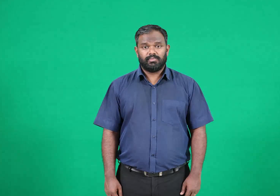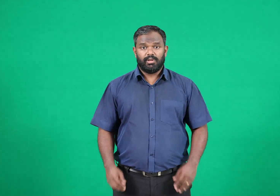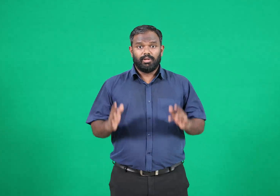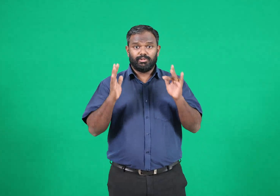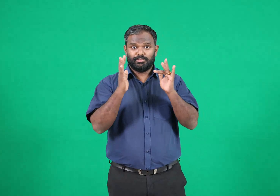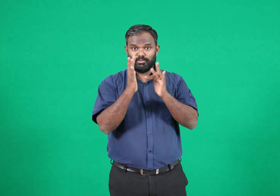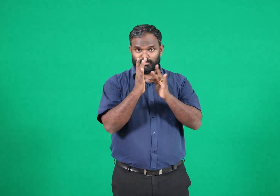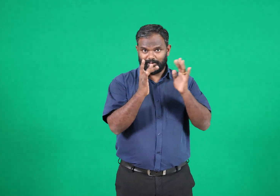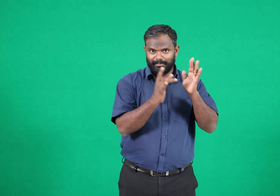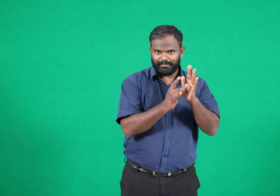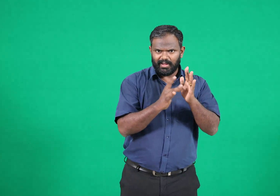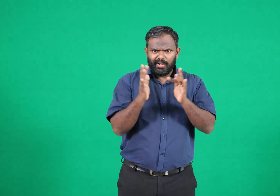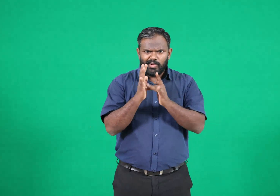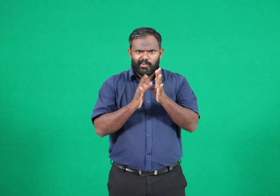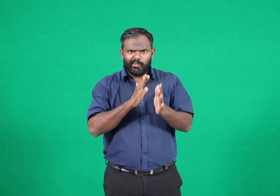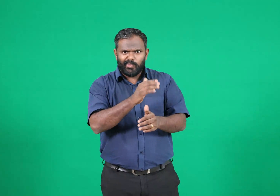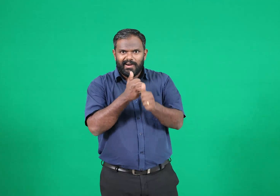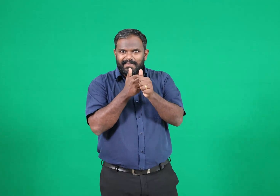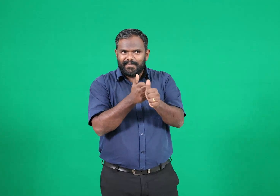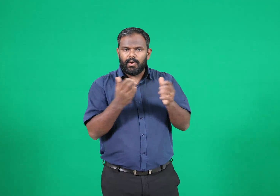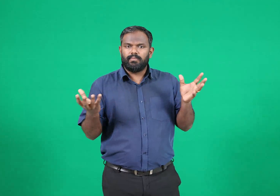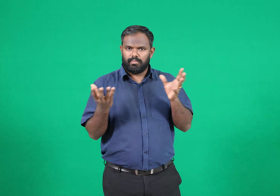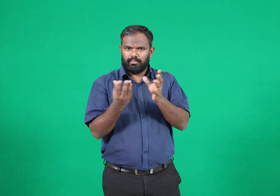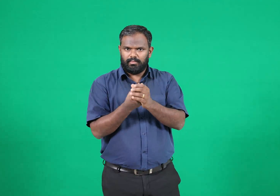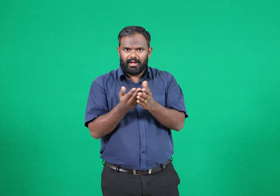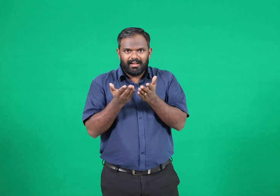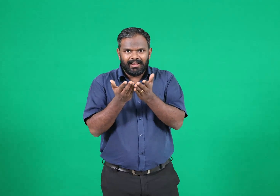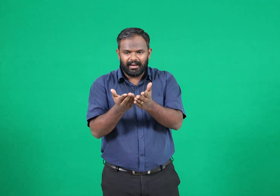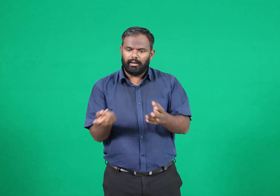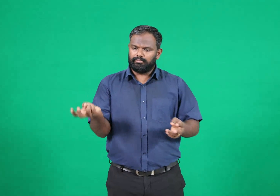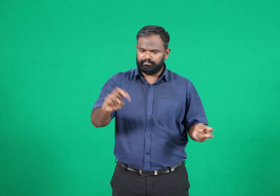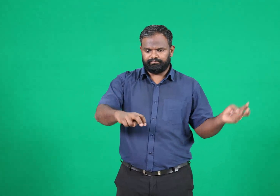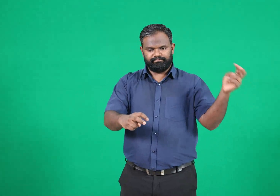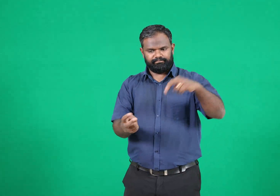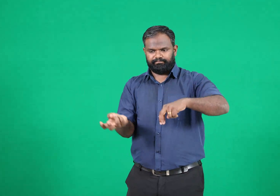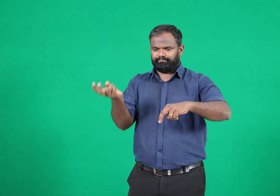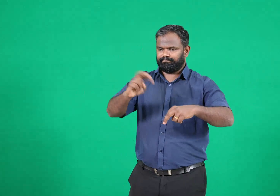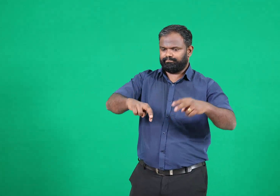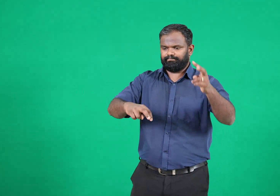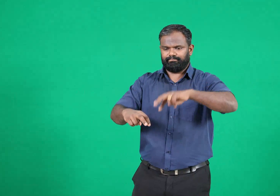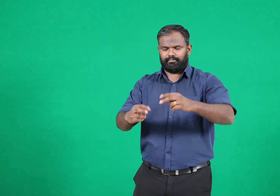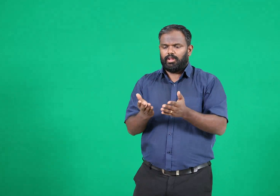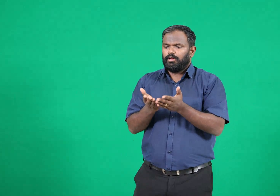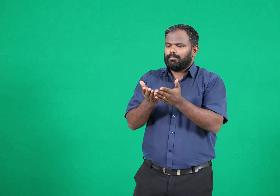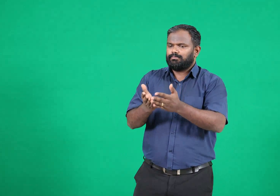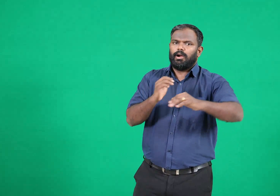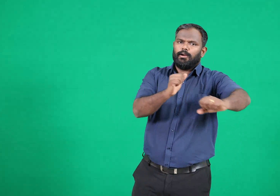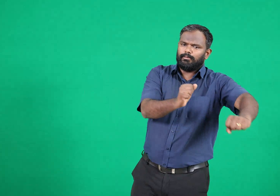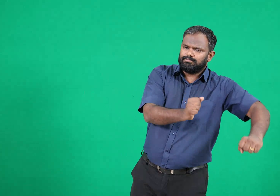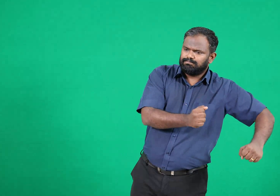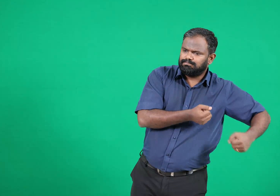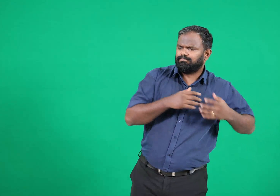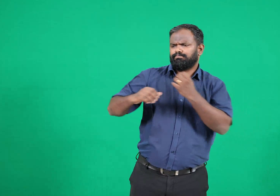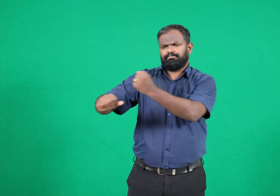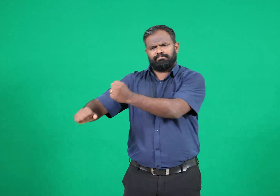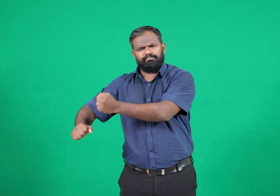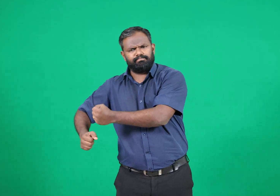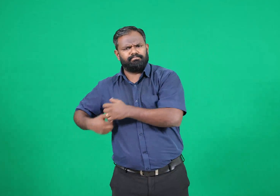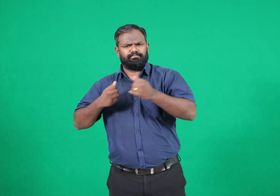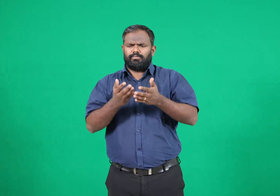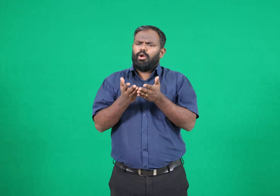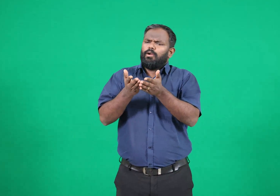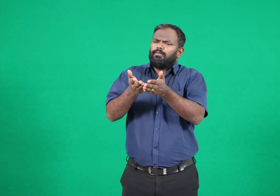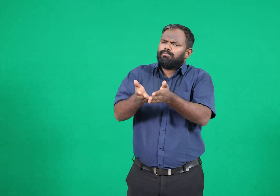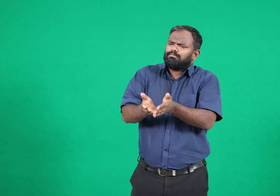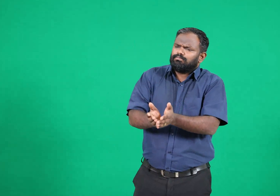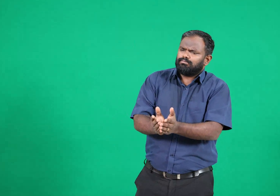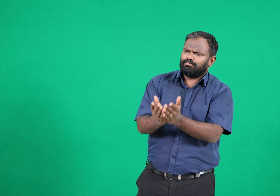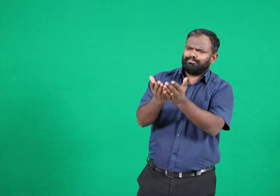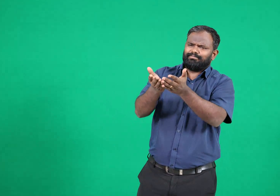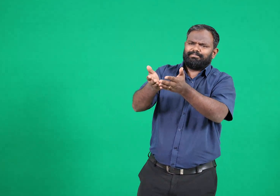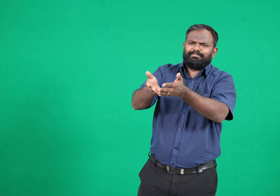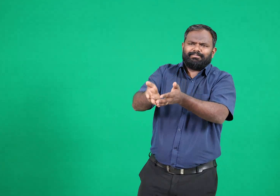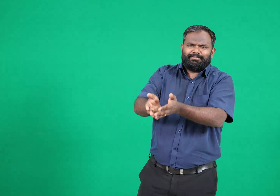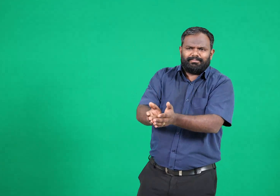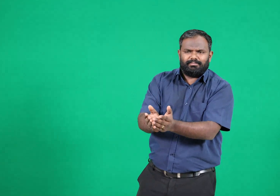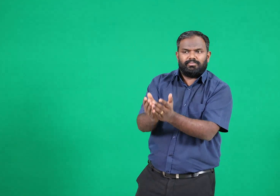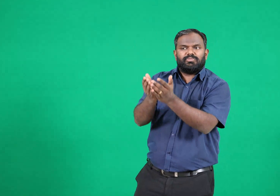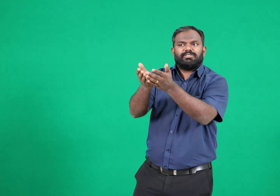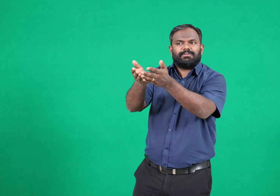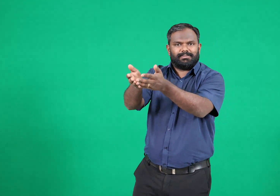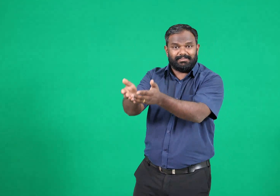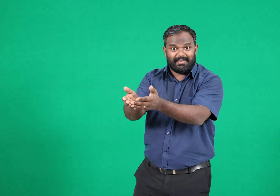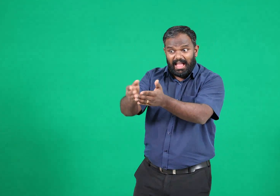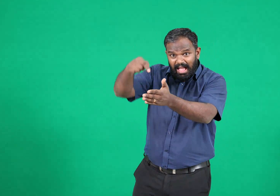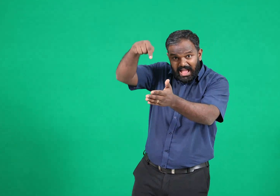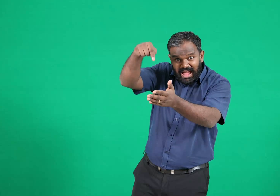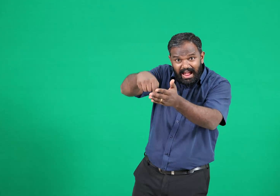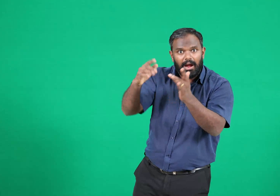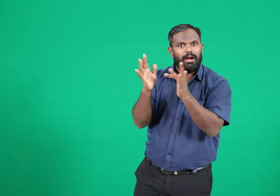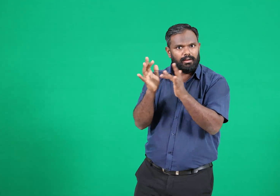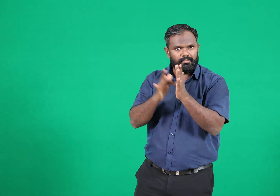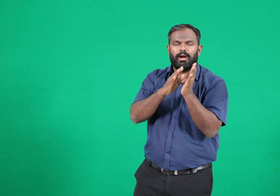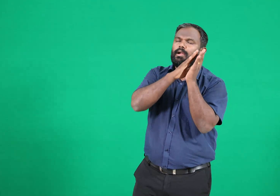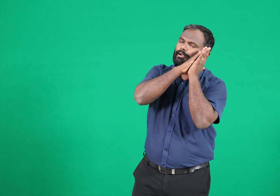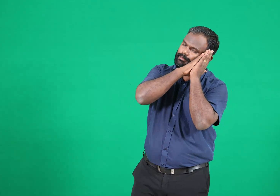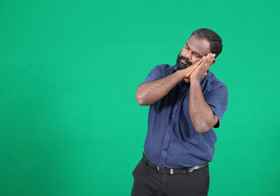When He got into the boat, His disciples followed Him.